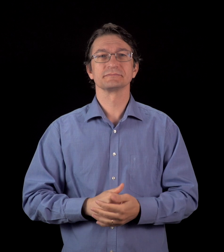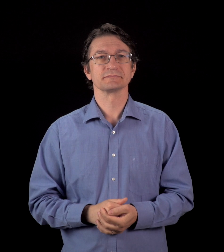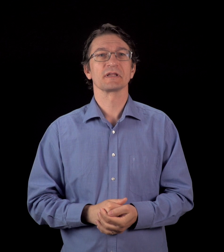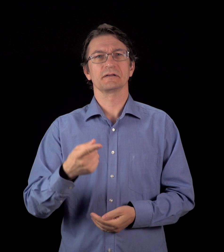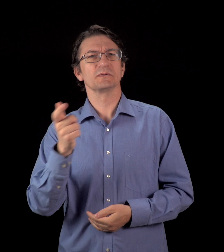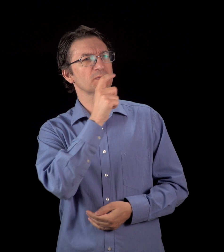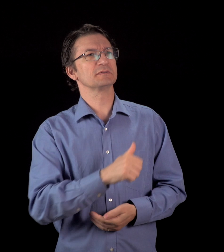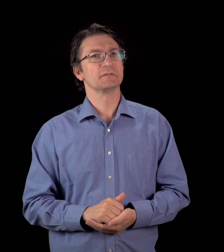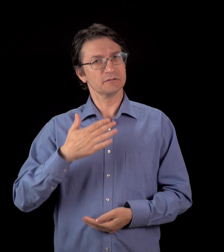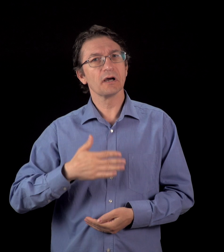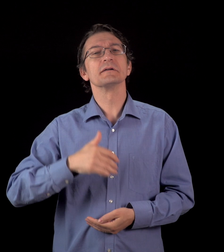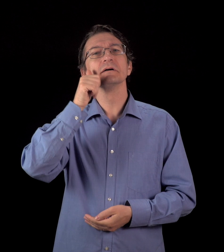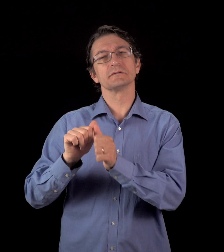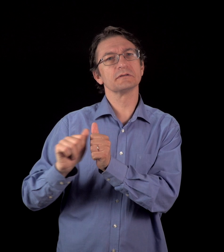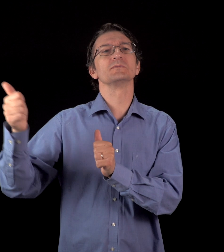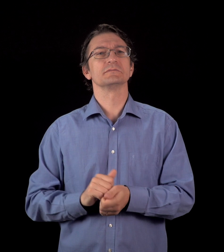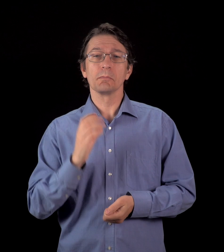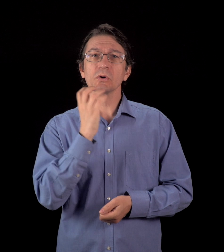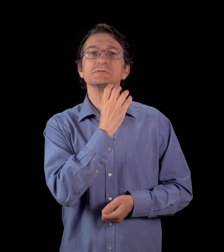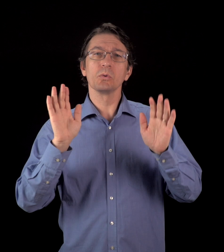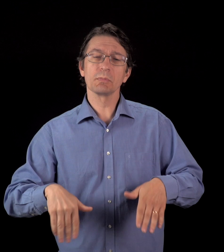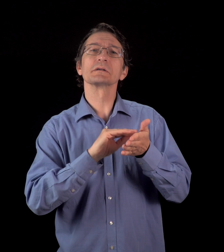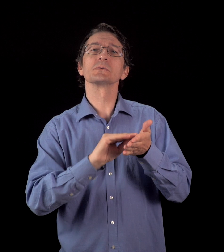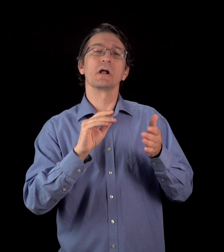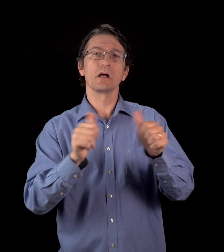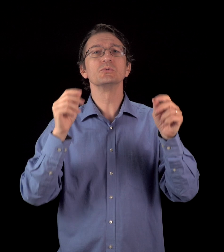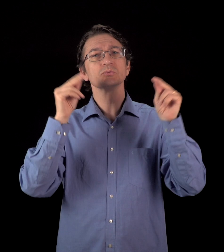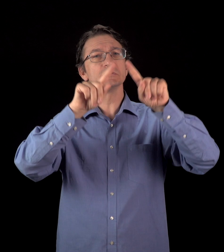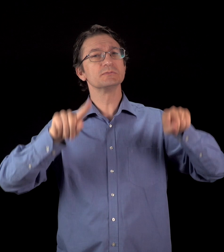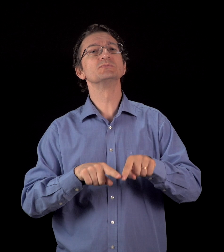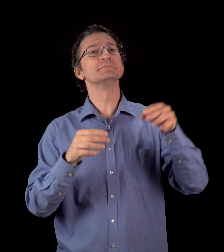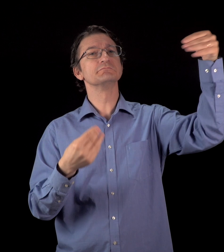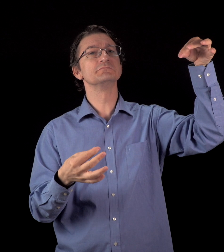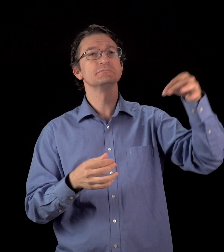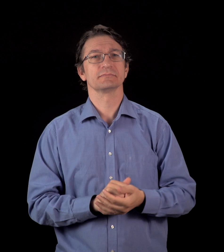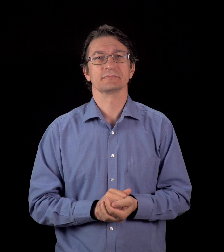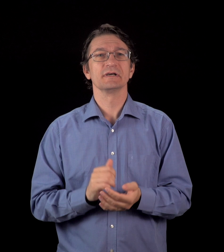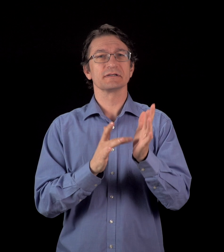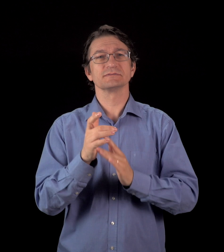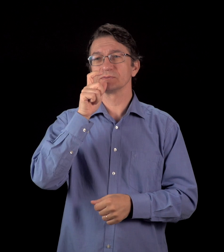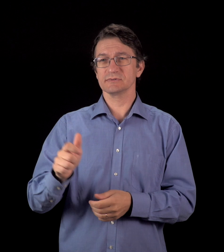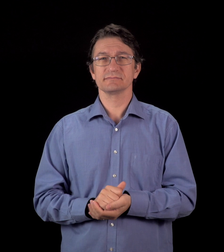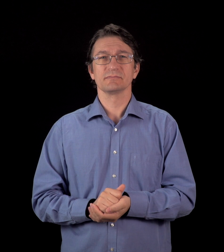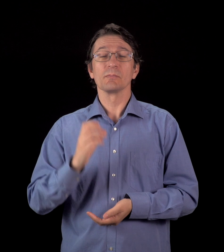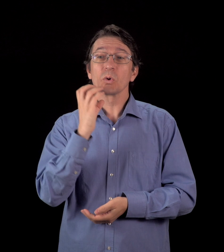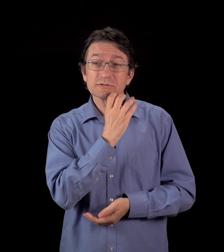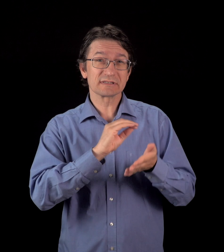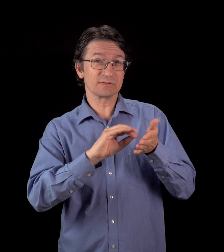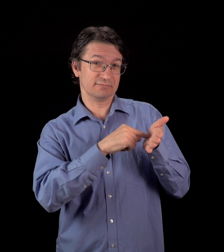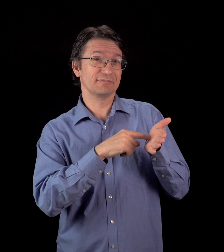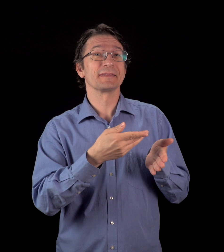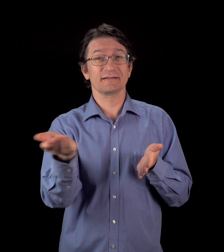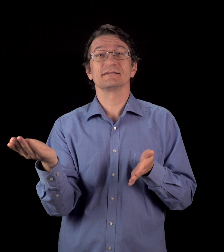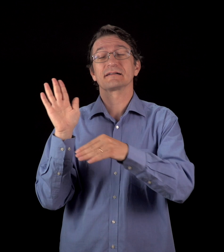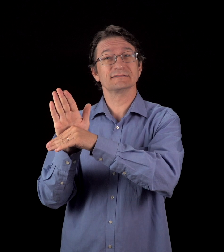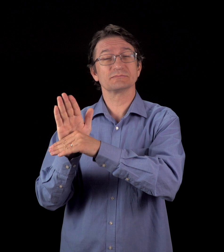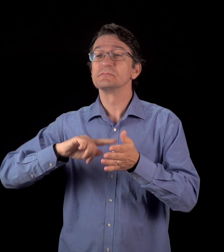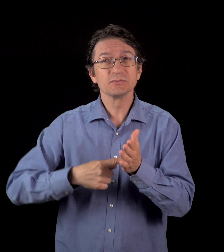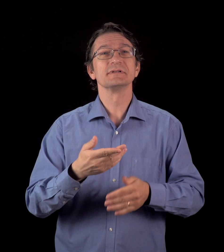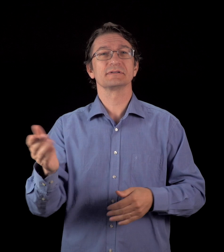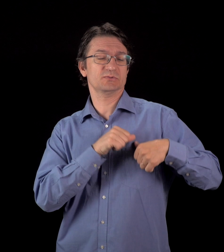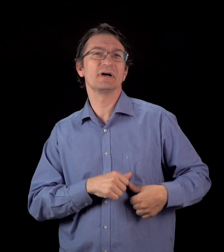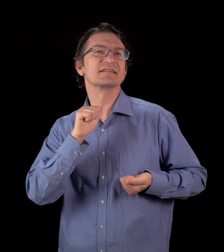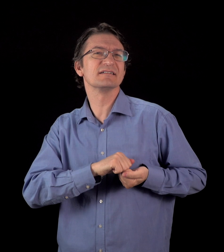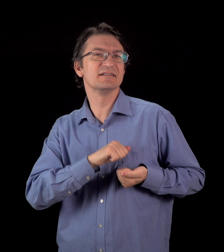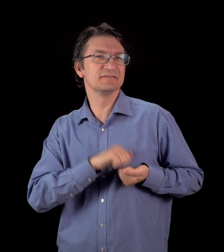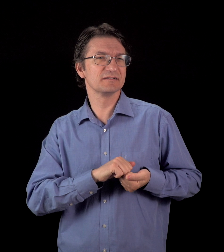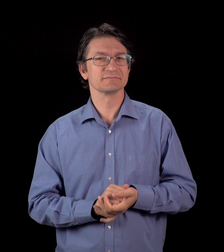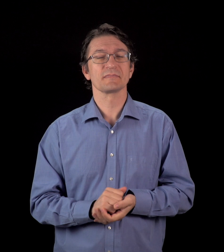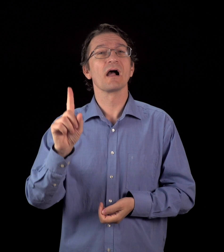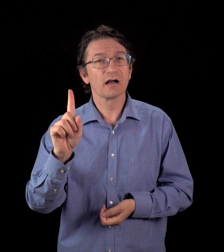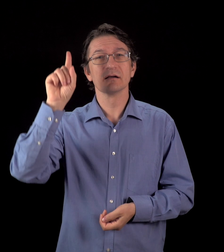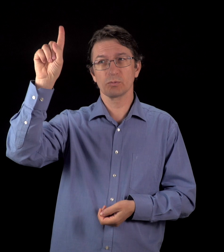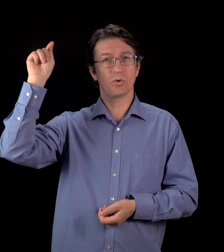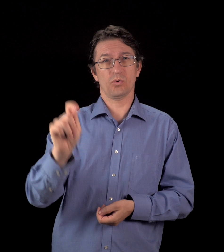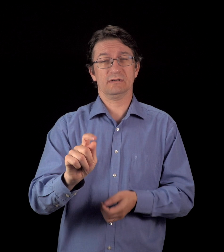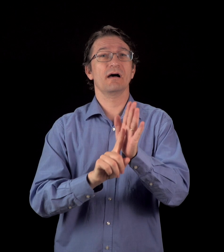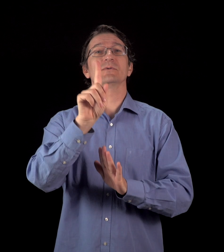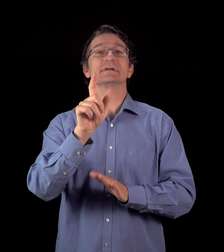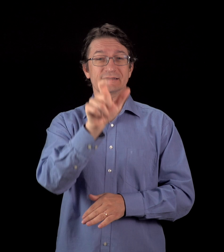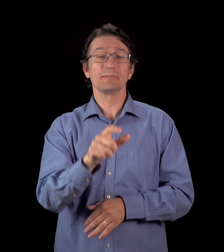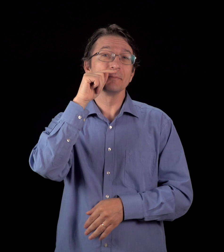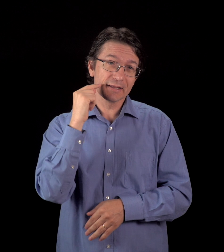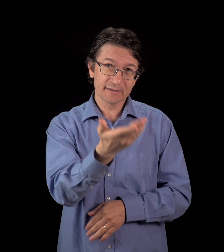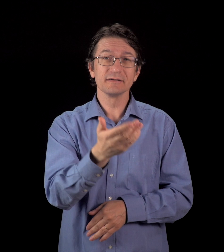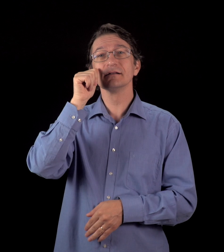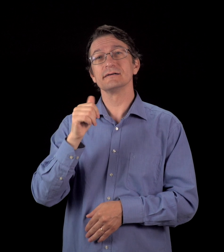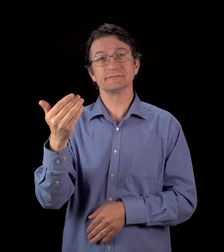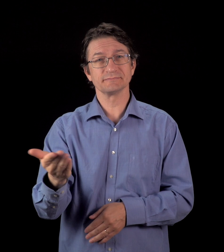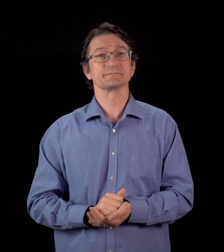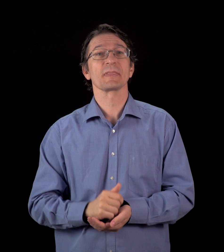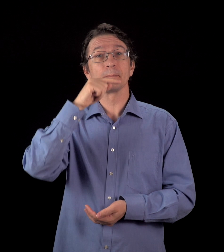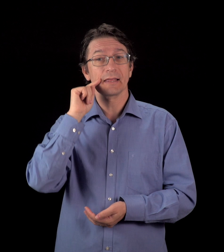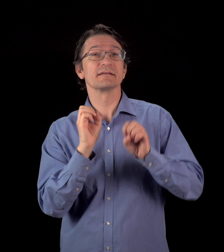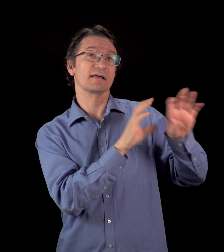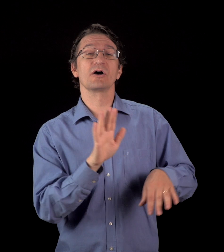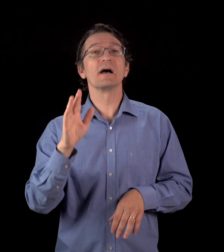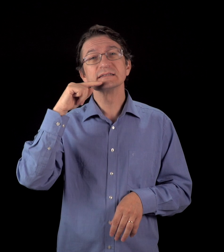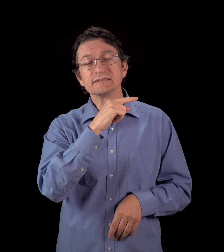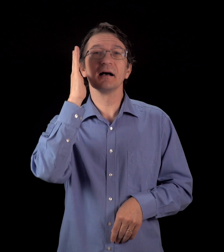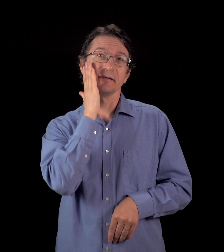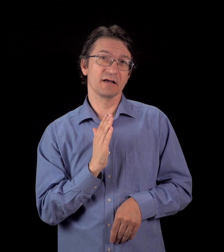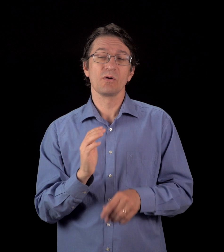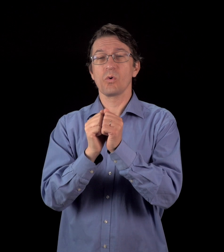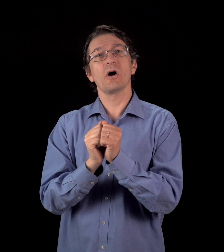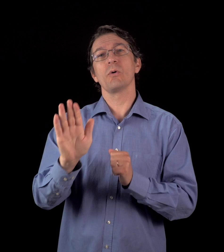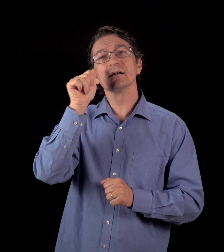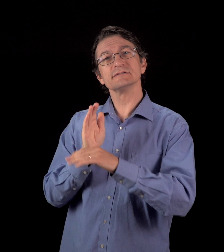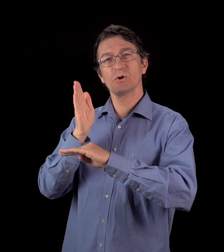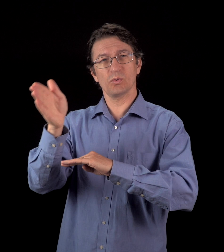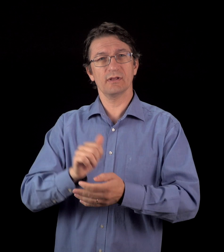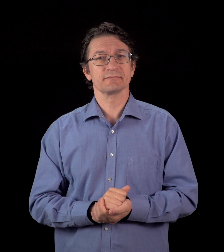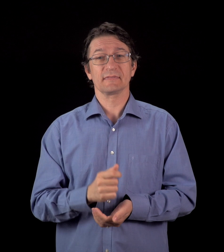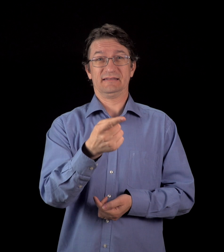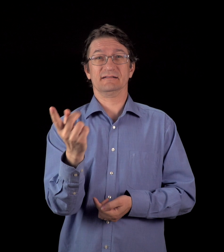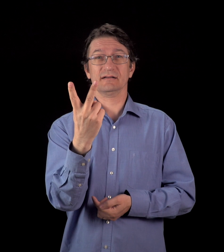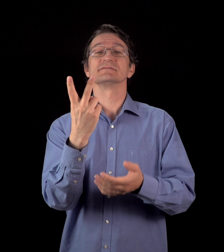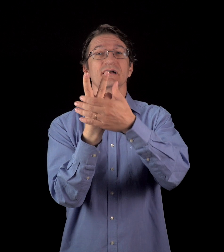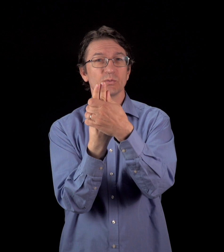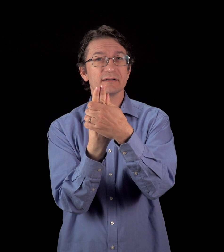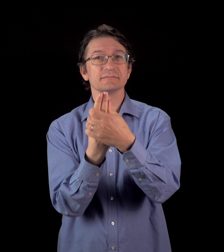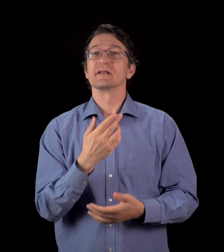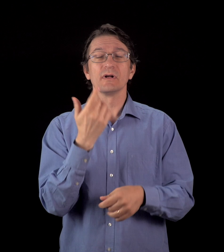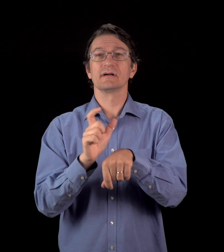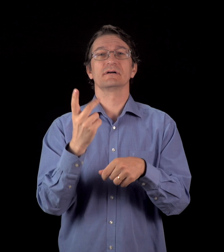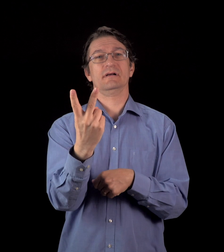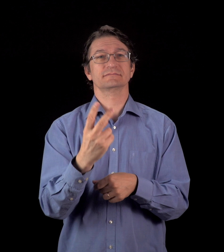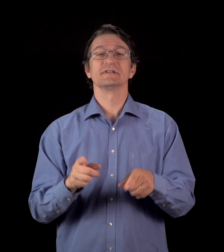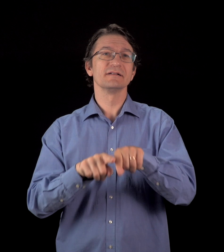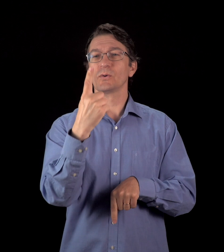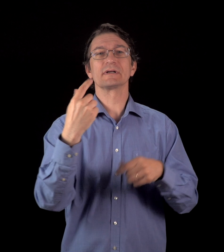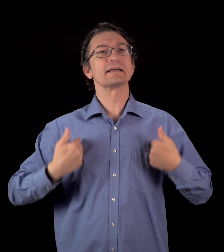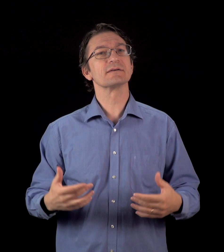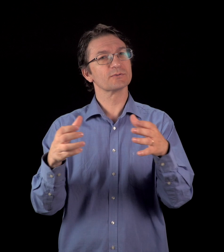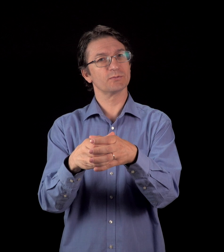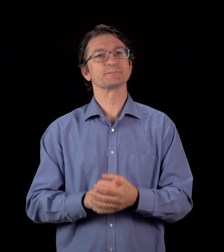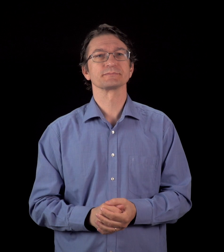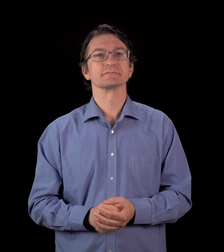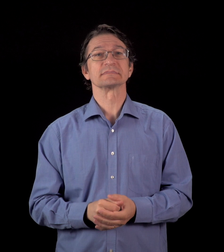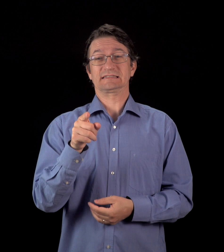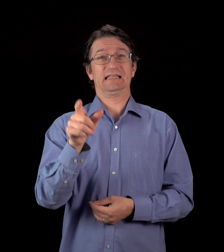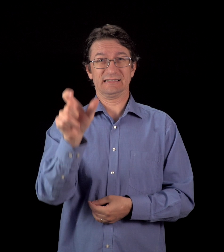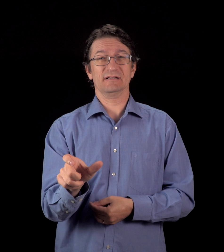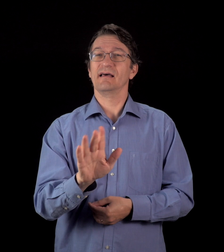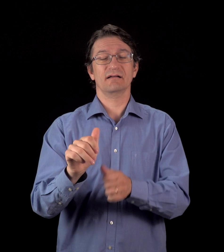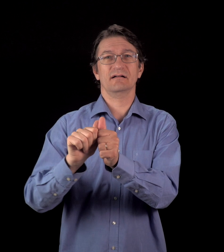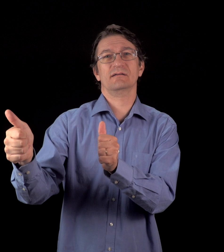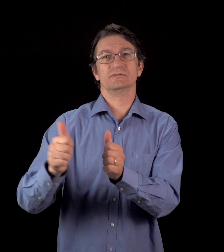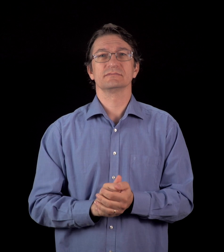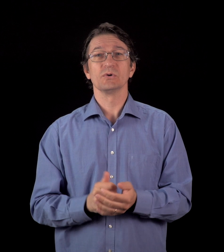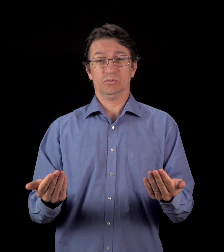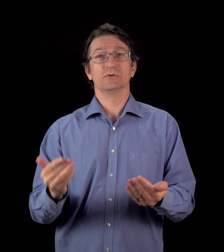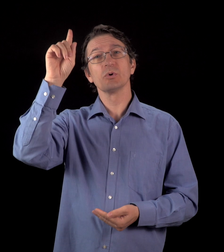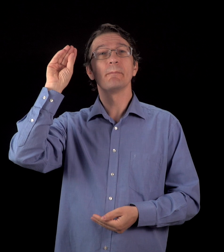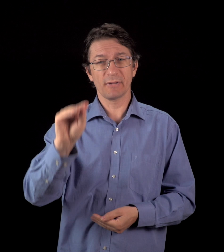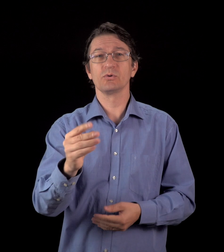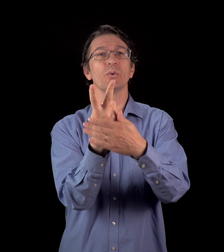But Jesus told them, “Moses wrote this commandment for you because of your hardness of heart. However, from the beginning of creation, ‘God made them male and female.’ ‘For this reason a man will leave his father and mother and be united to his wife, and the two will become one flesh.’ So they are no longer two, but one flesh.